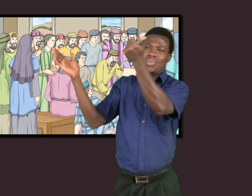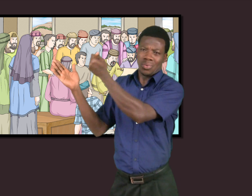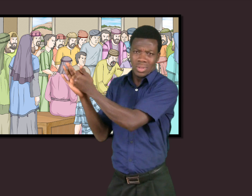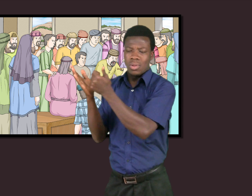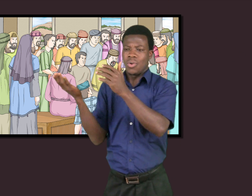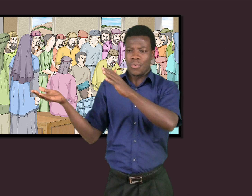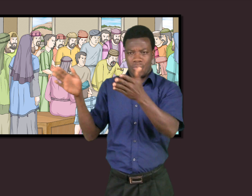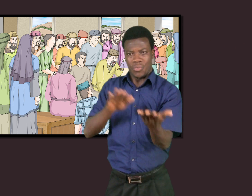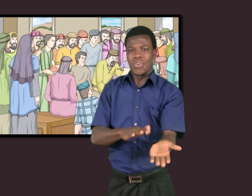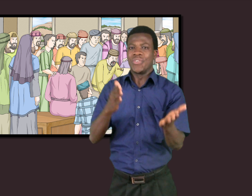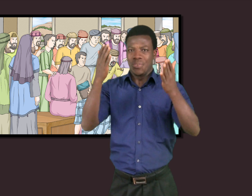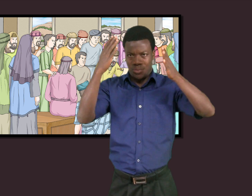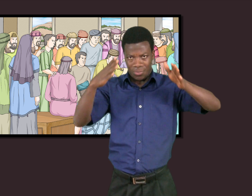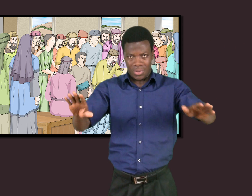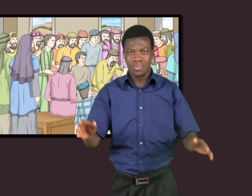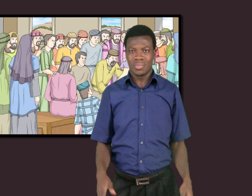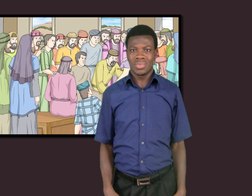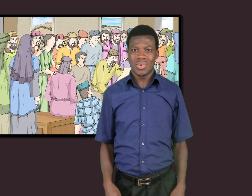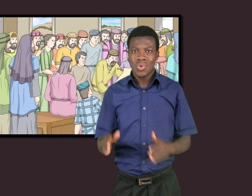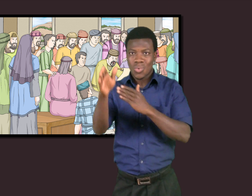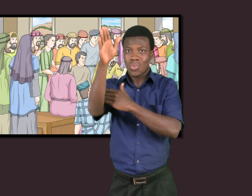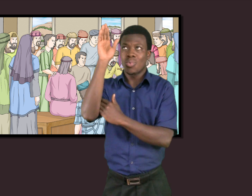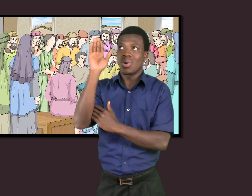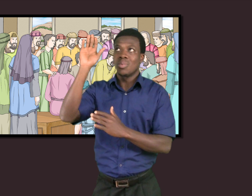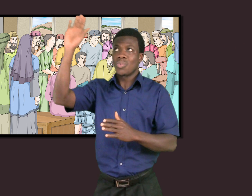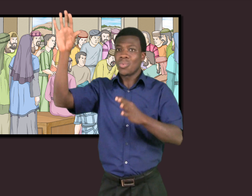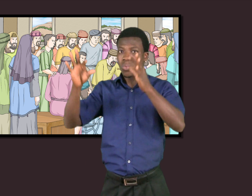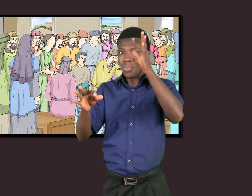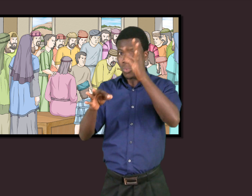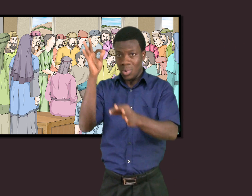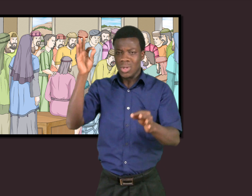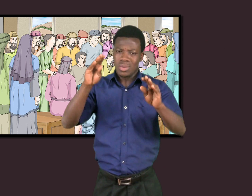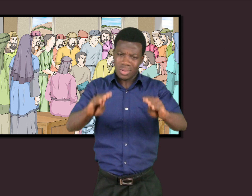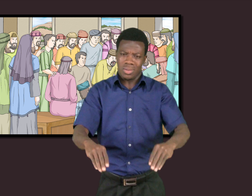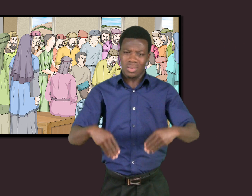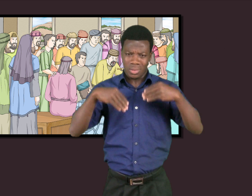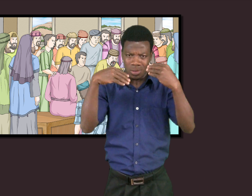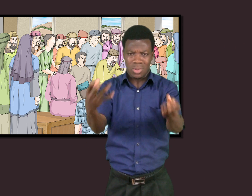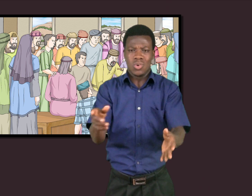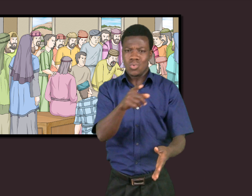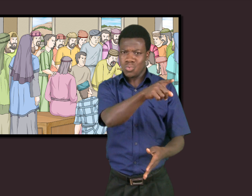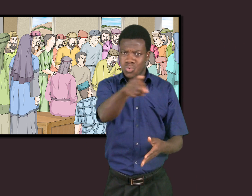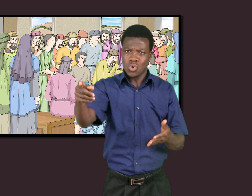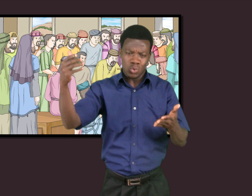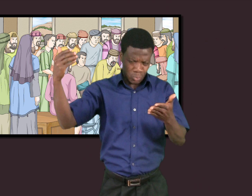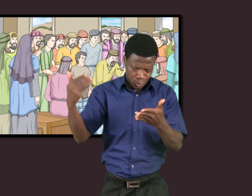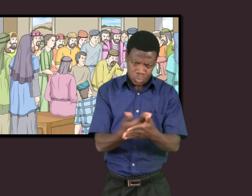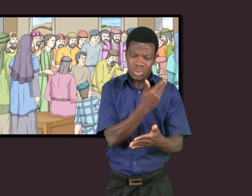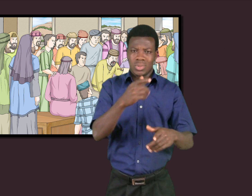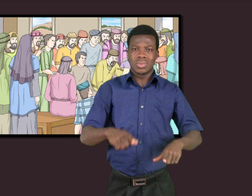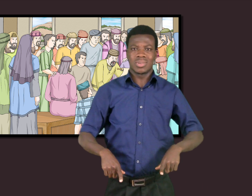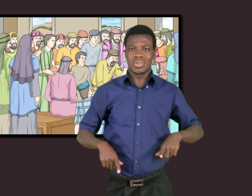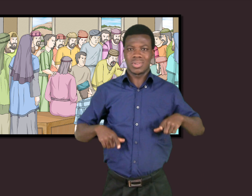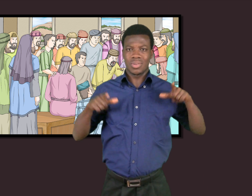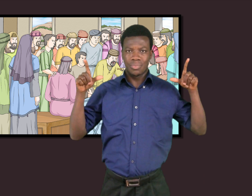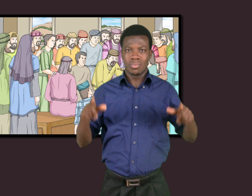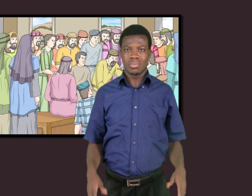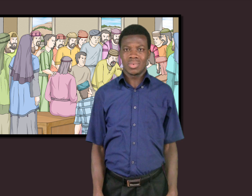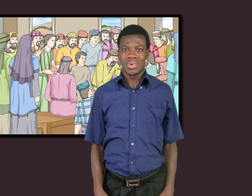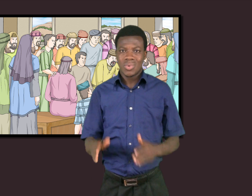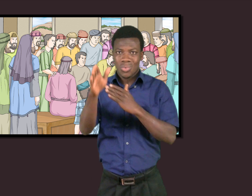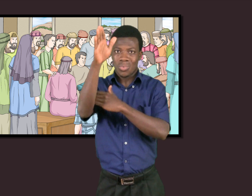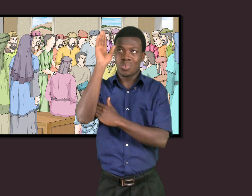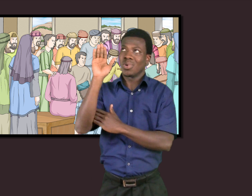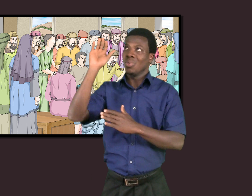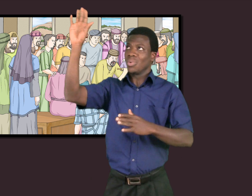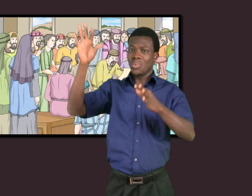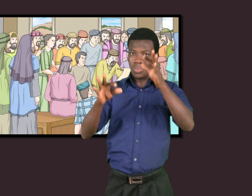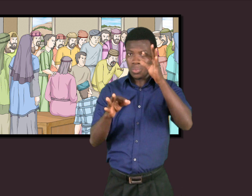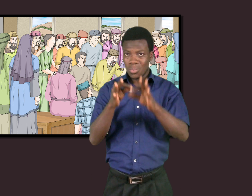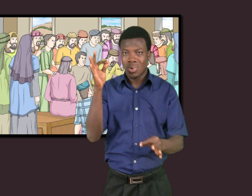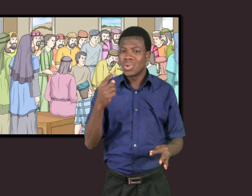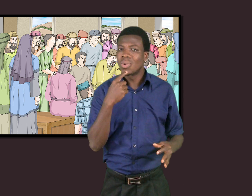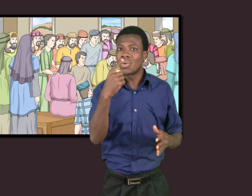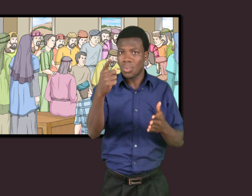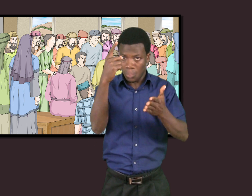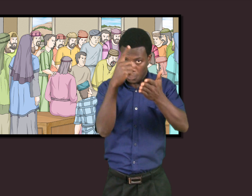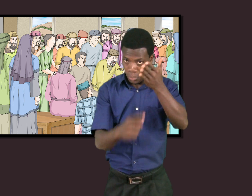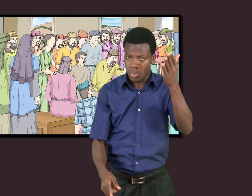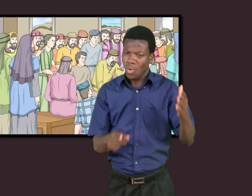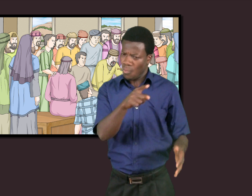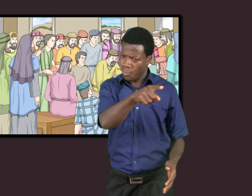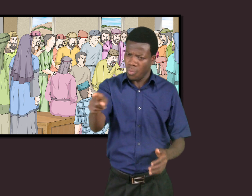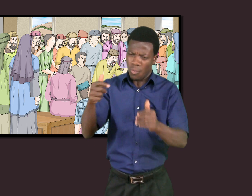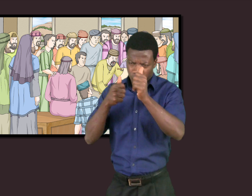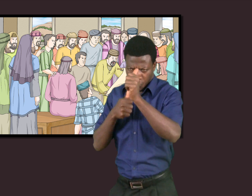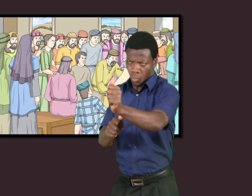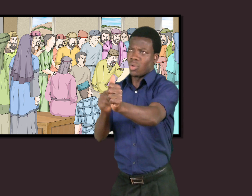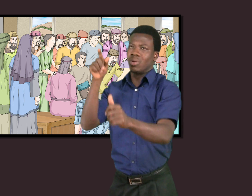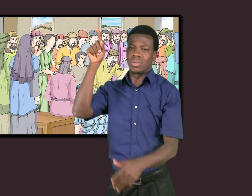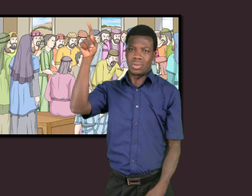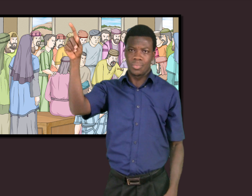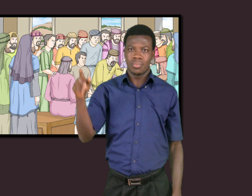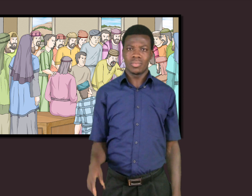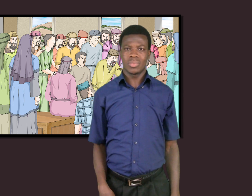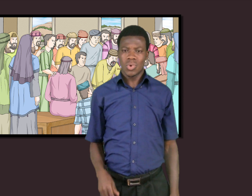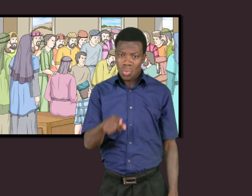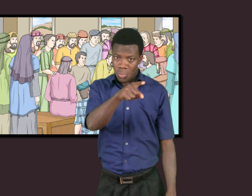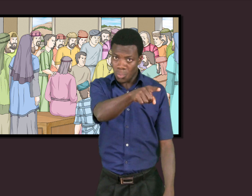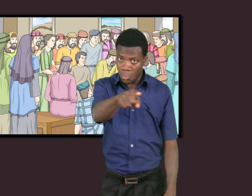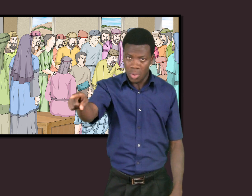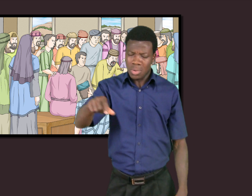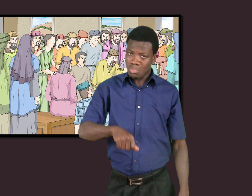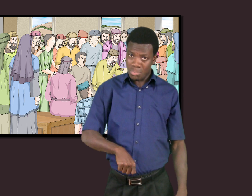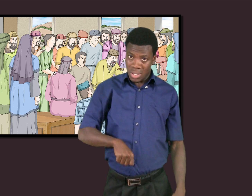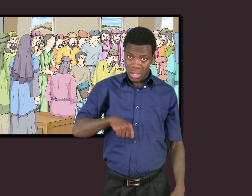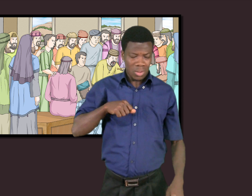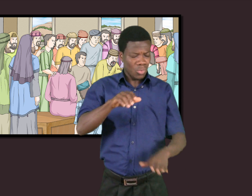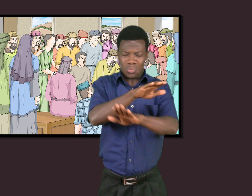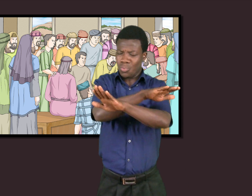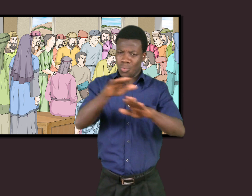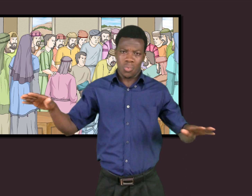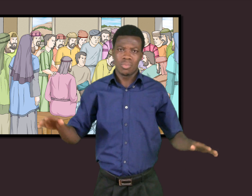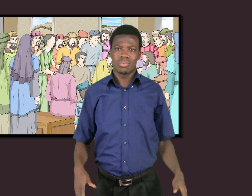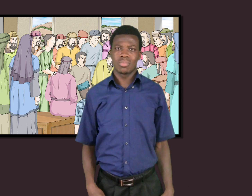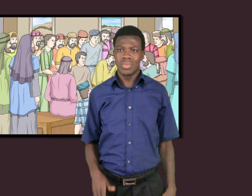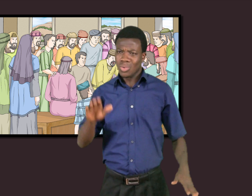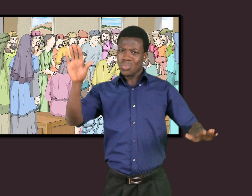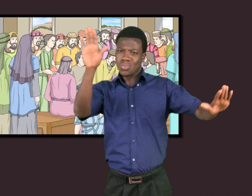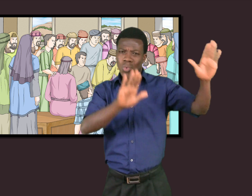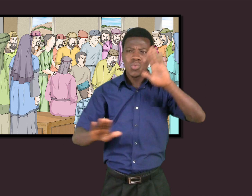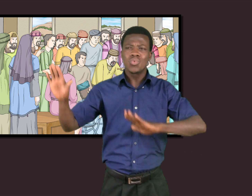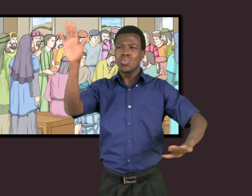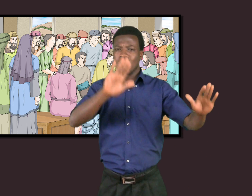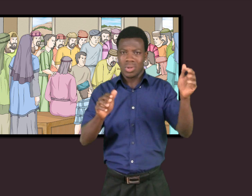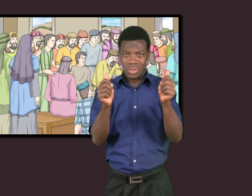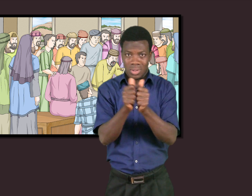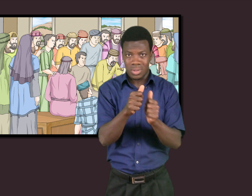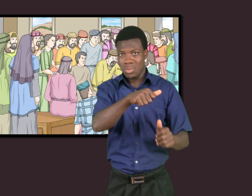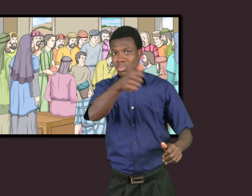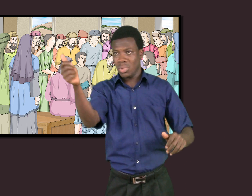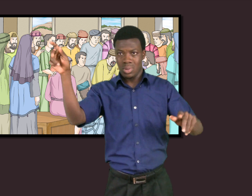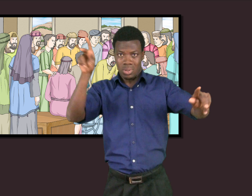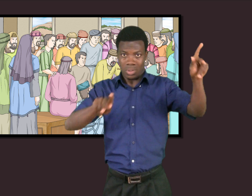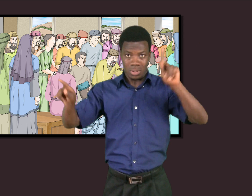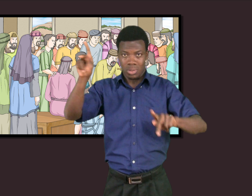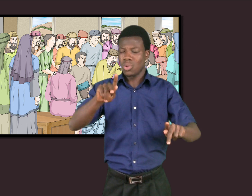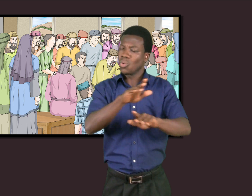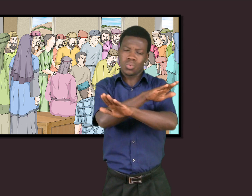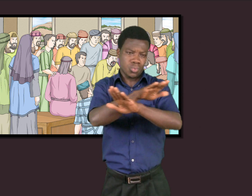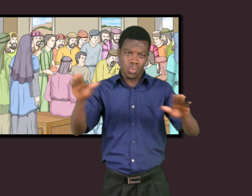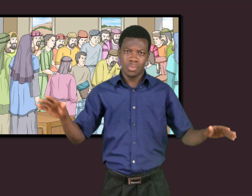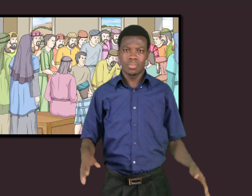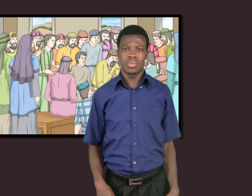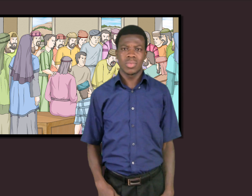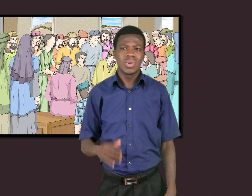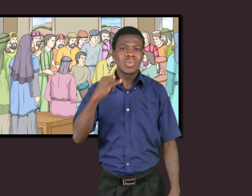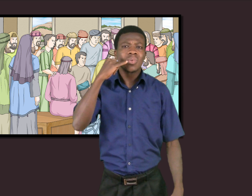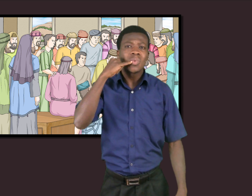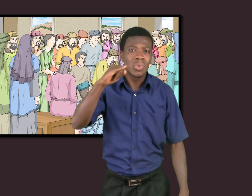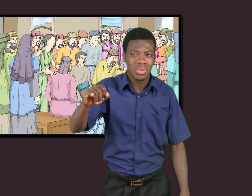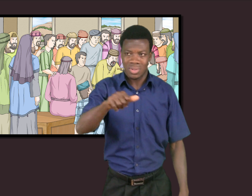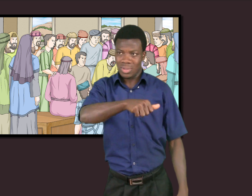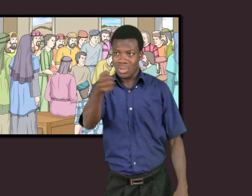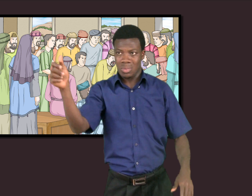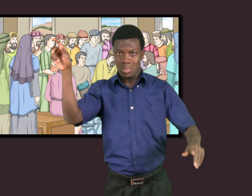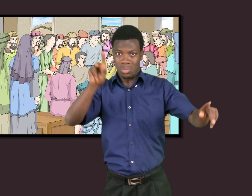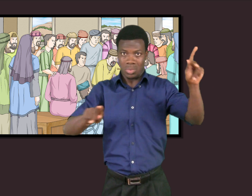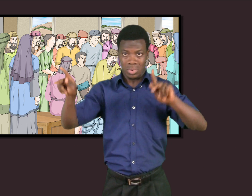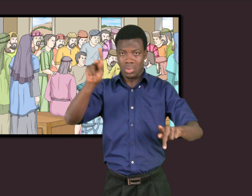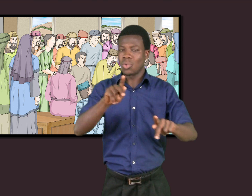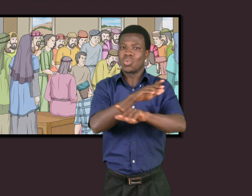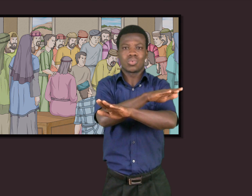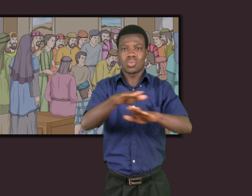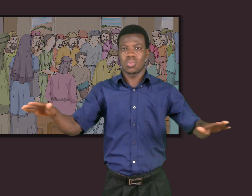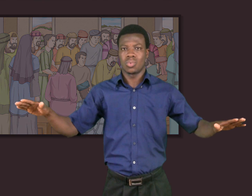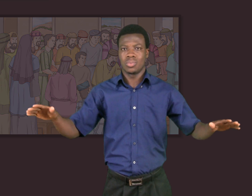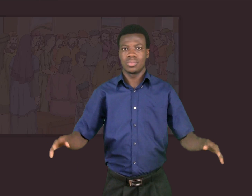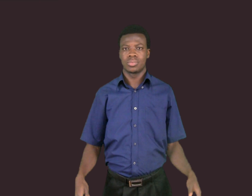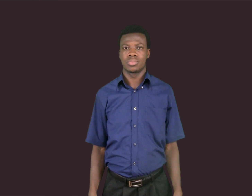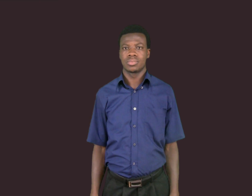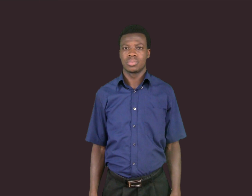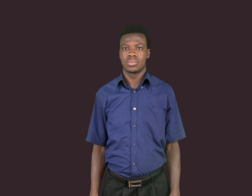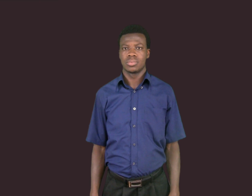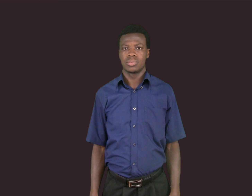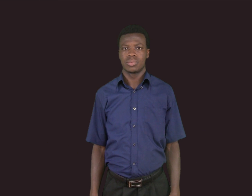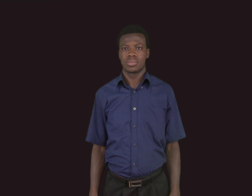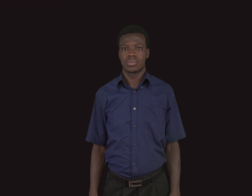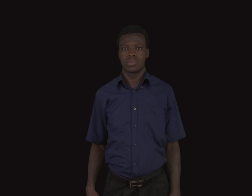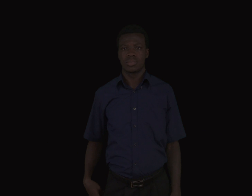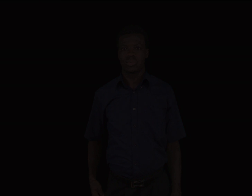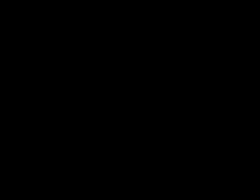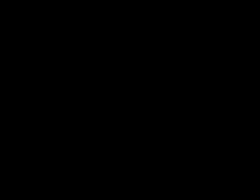Since we live by the Spirit, let us walk in step with the Spirit. Let us not become conceited, provoking and envying one another.